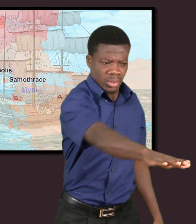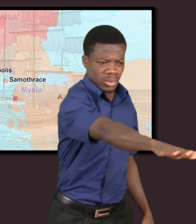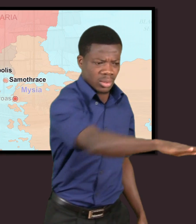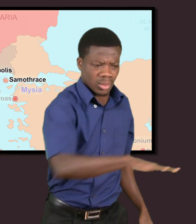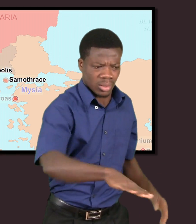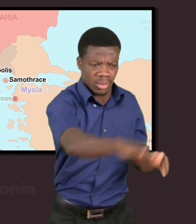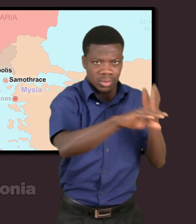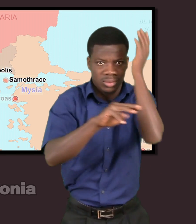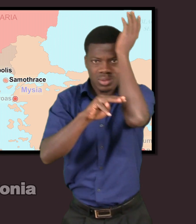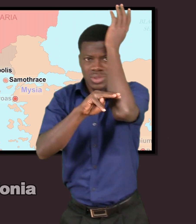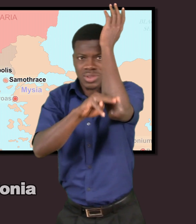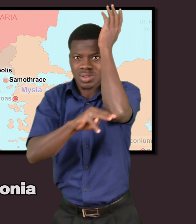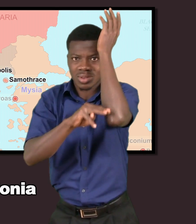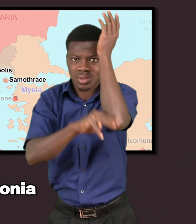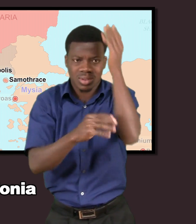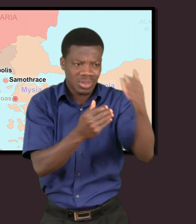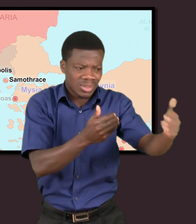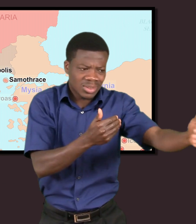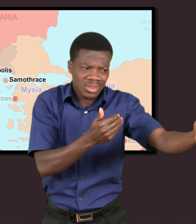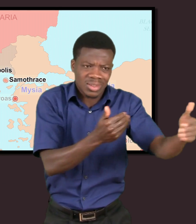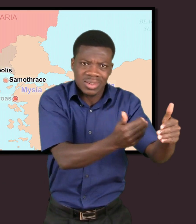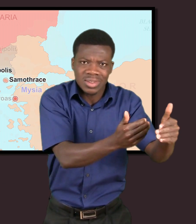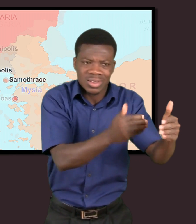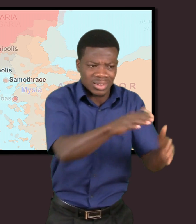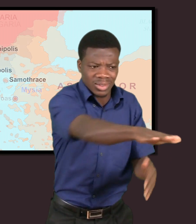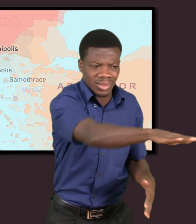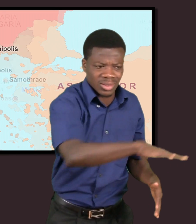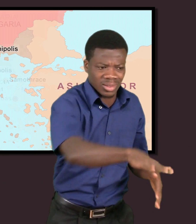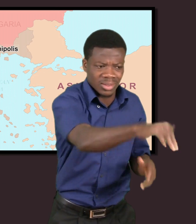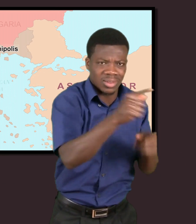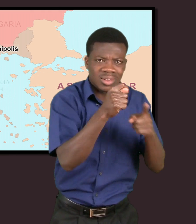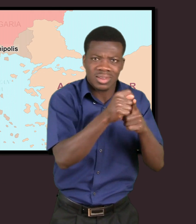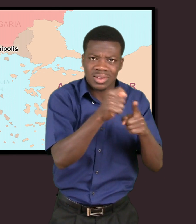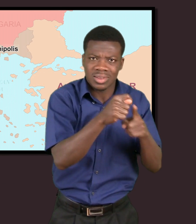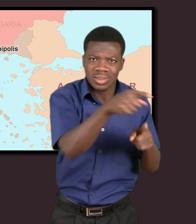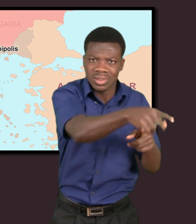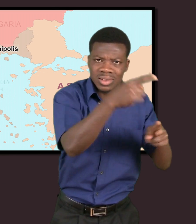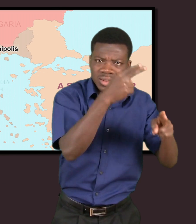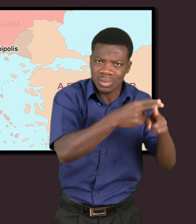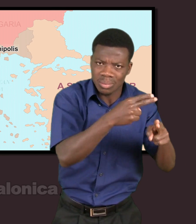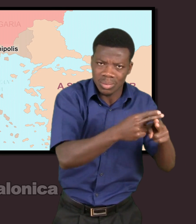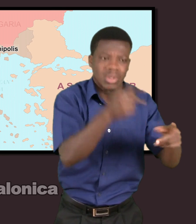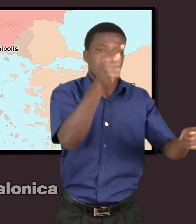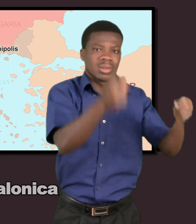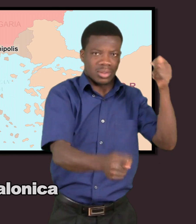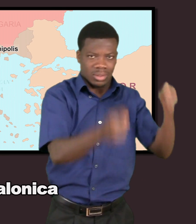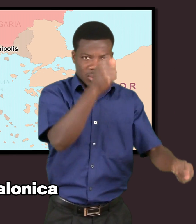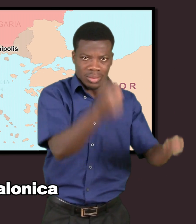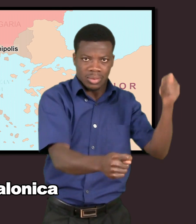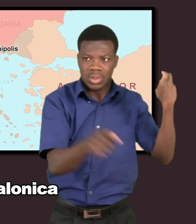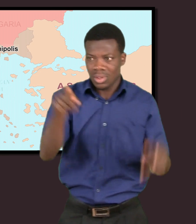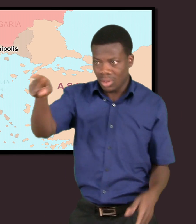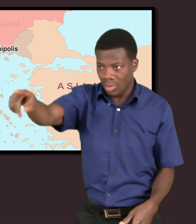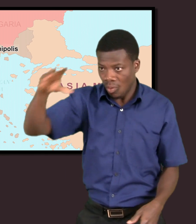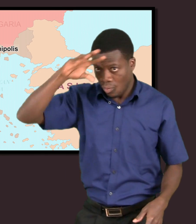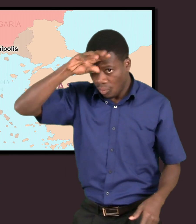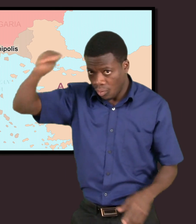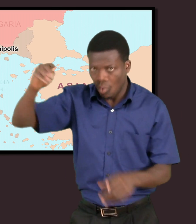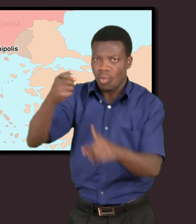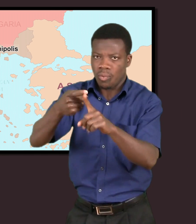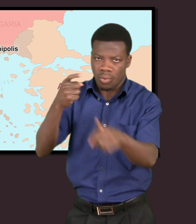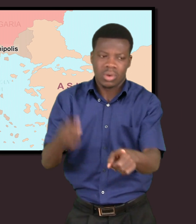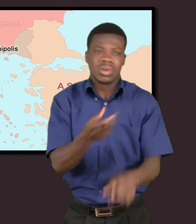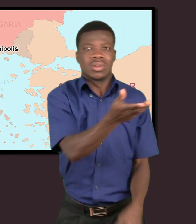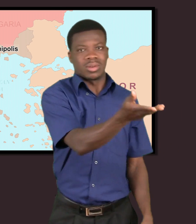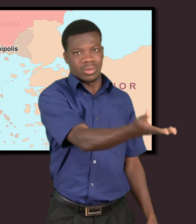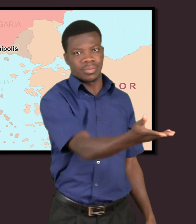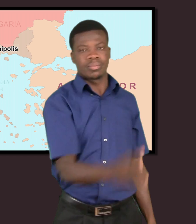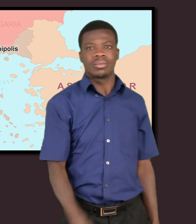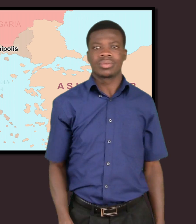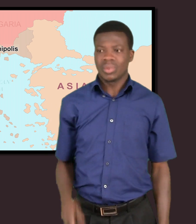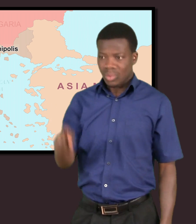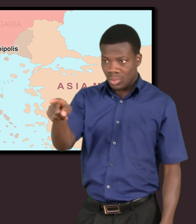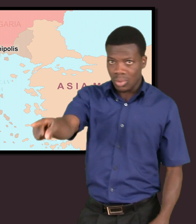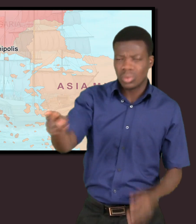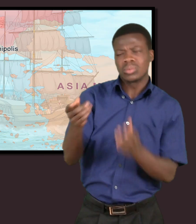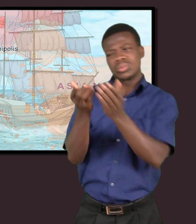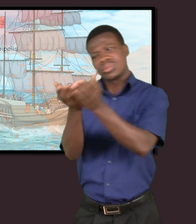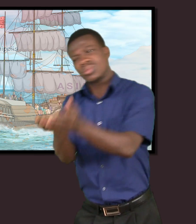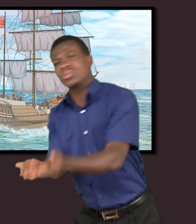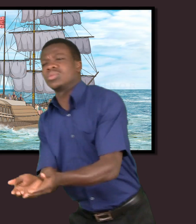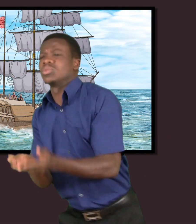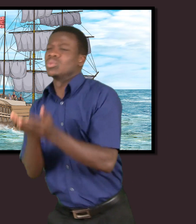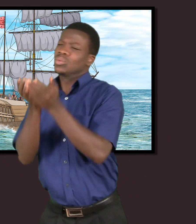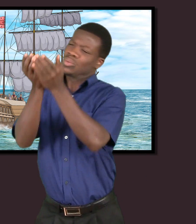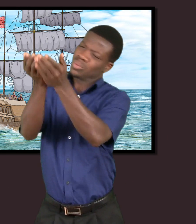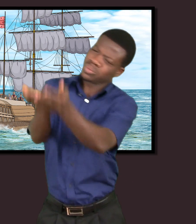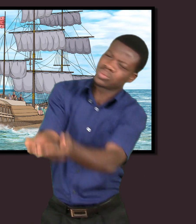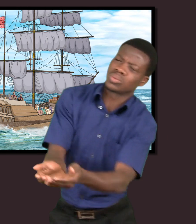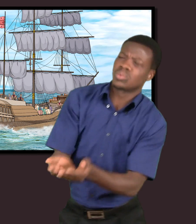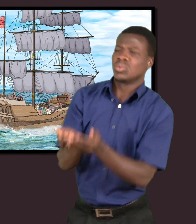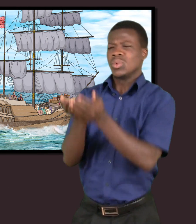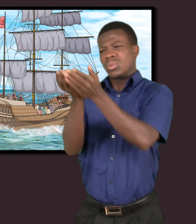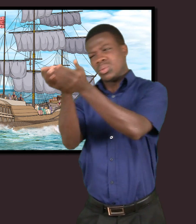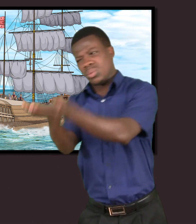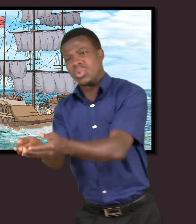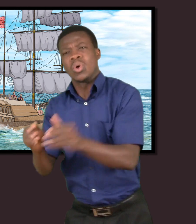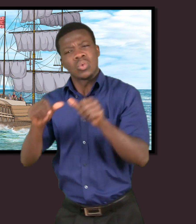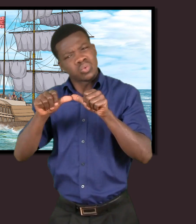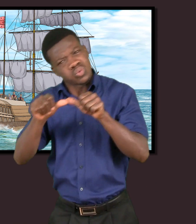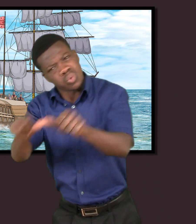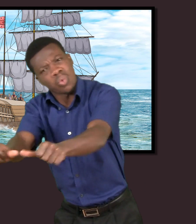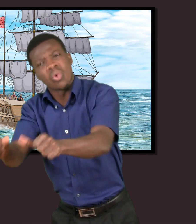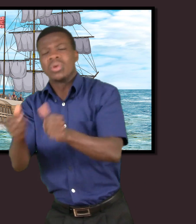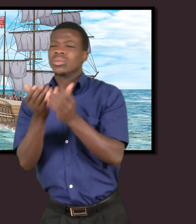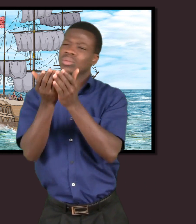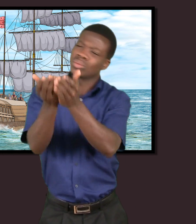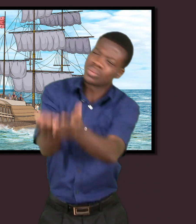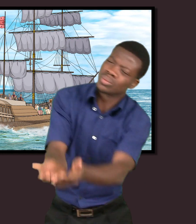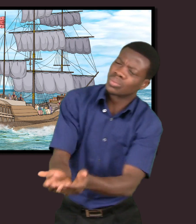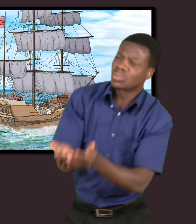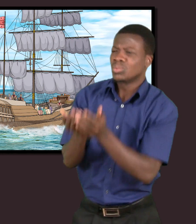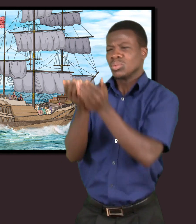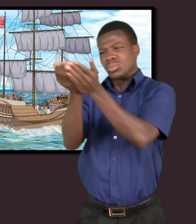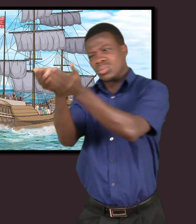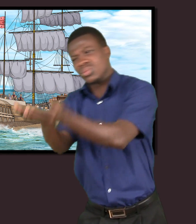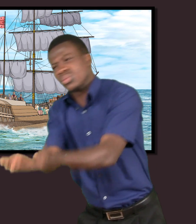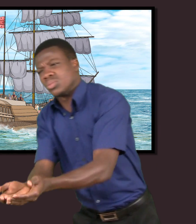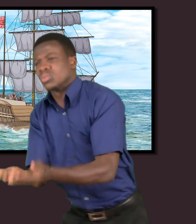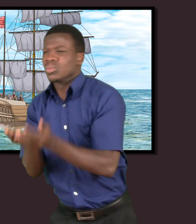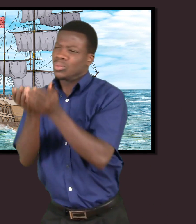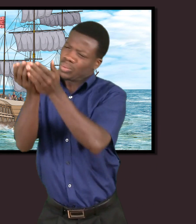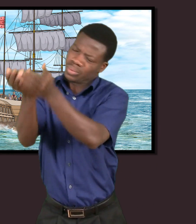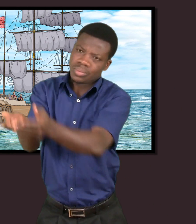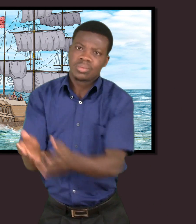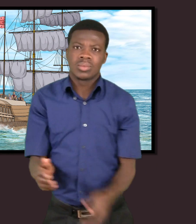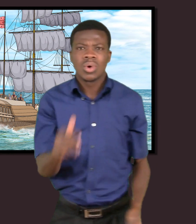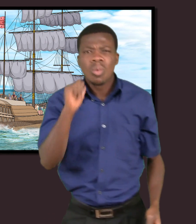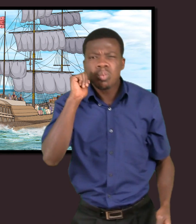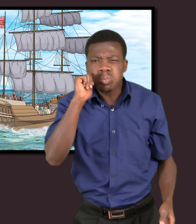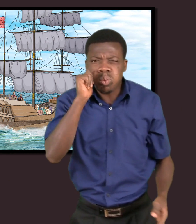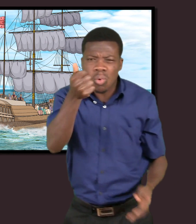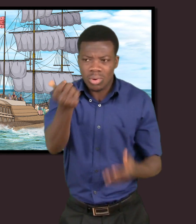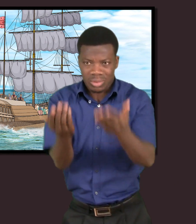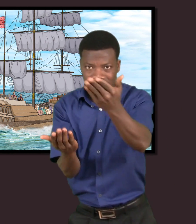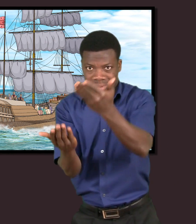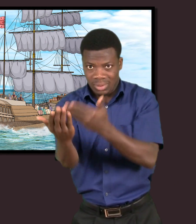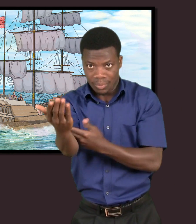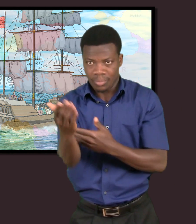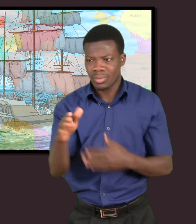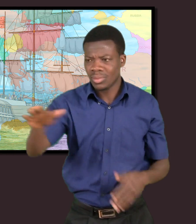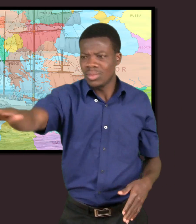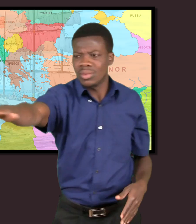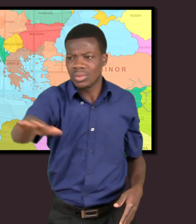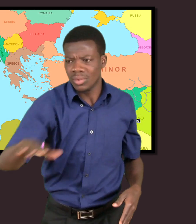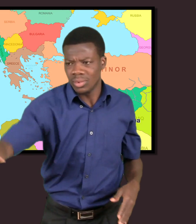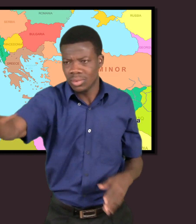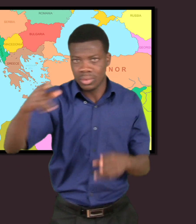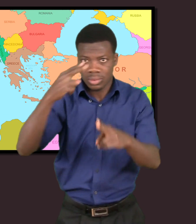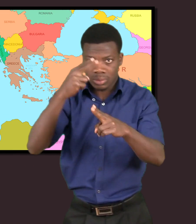Aristarchus, a Macedonian from Thessalonica, was with us.